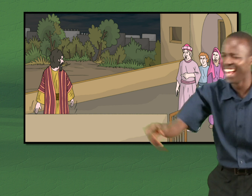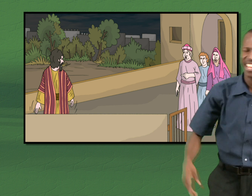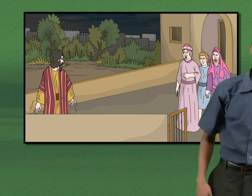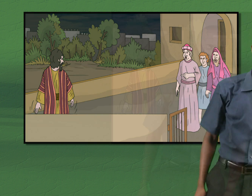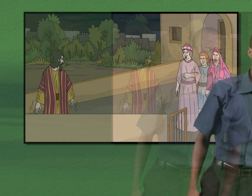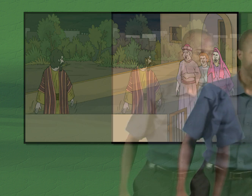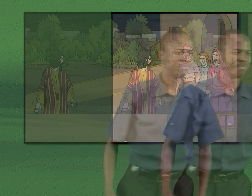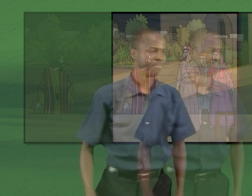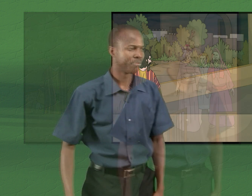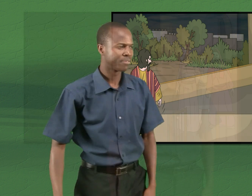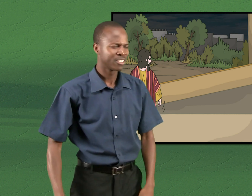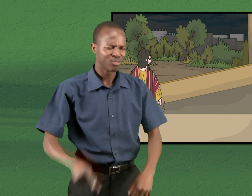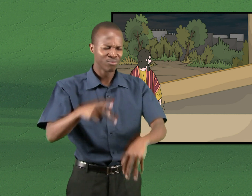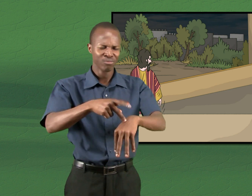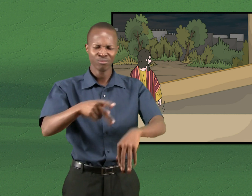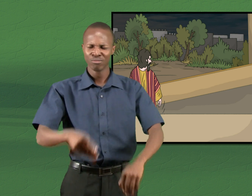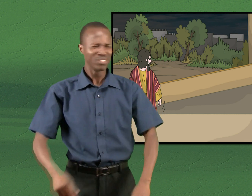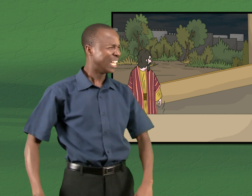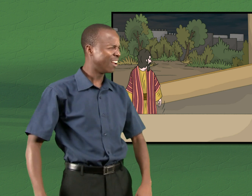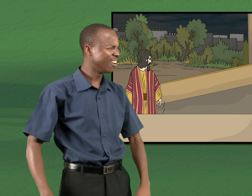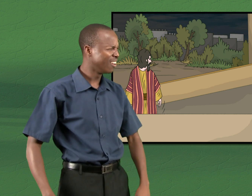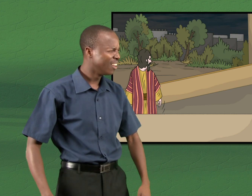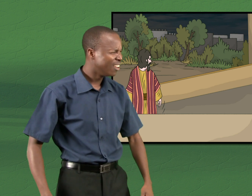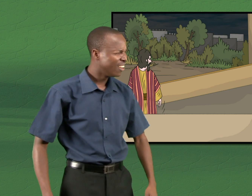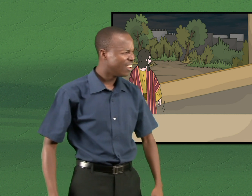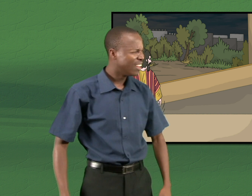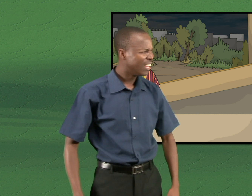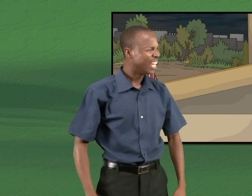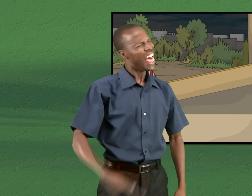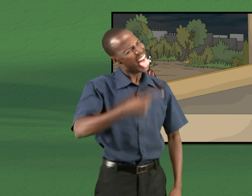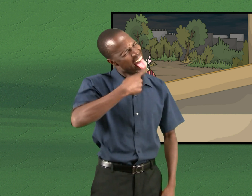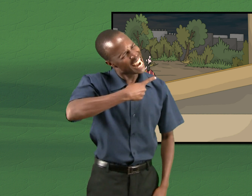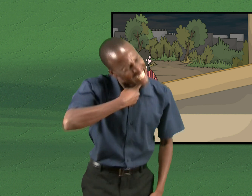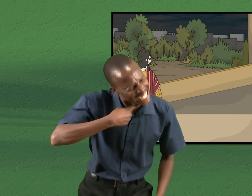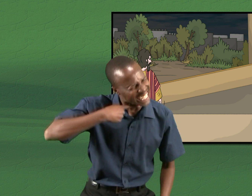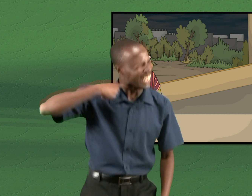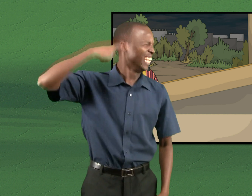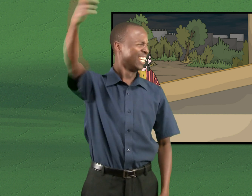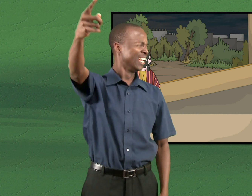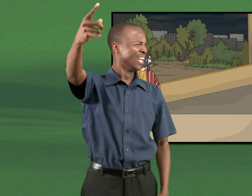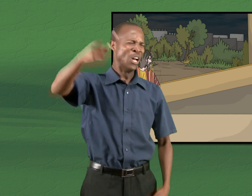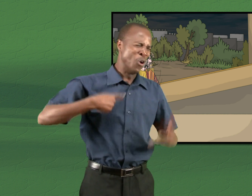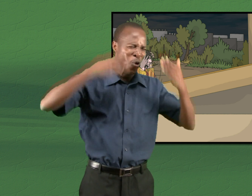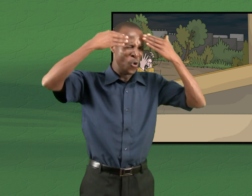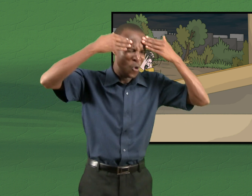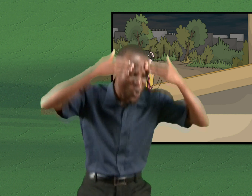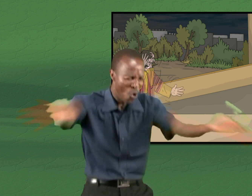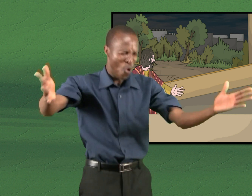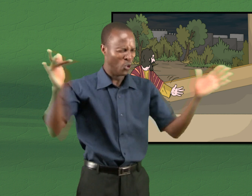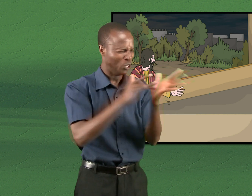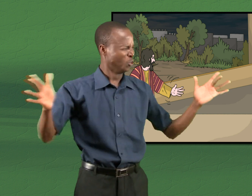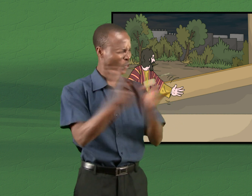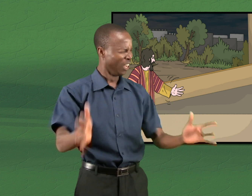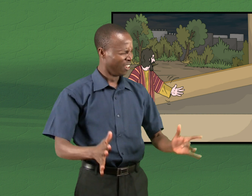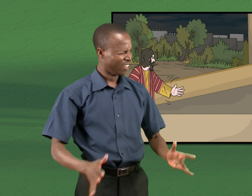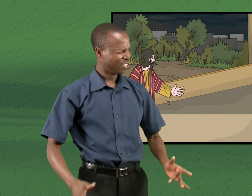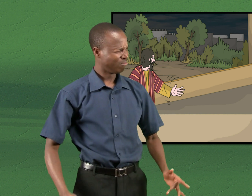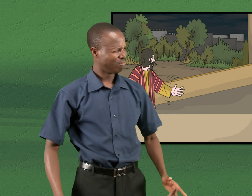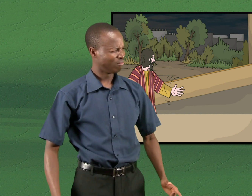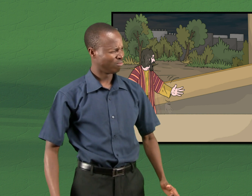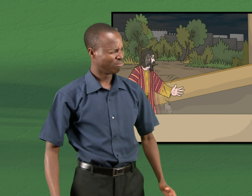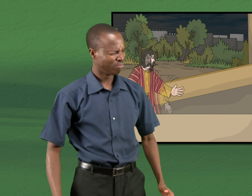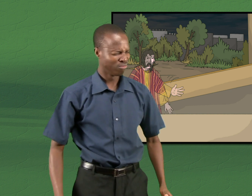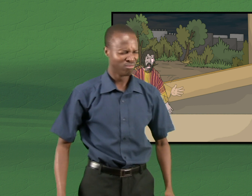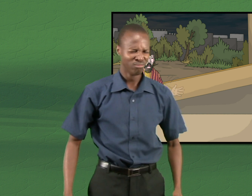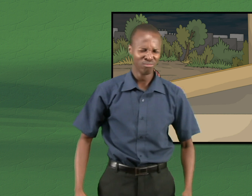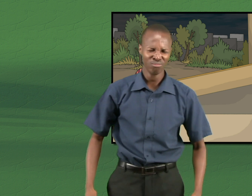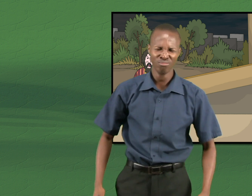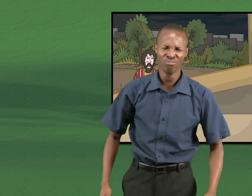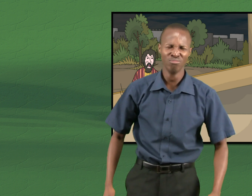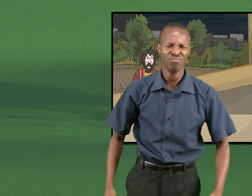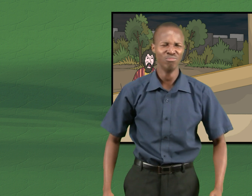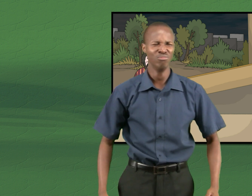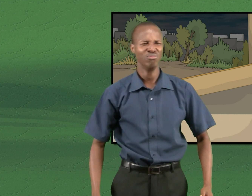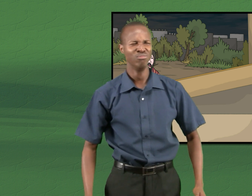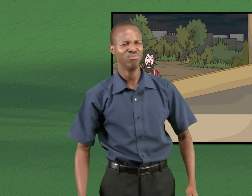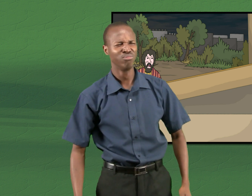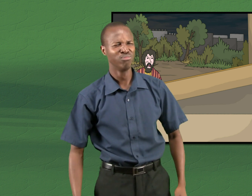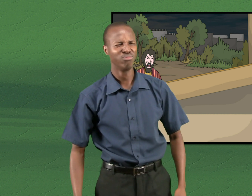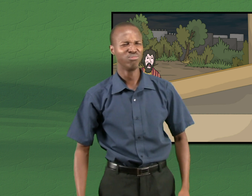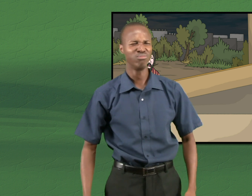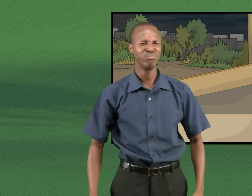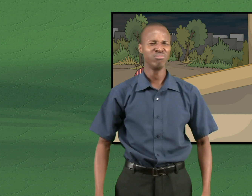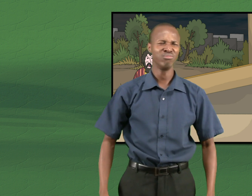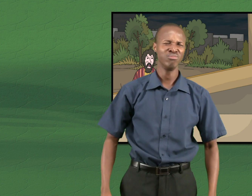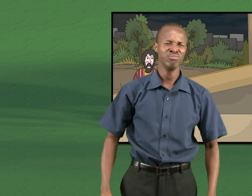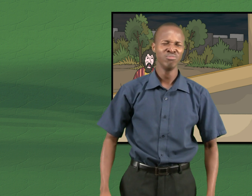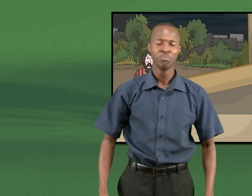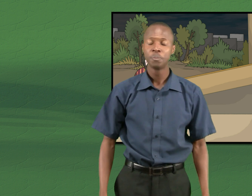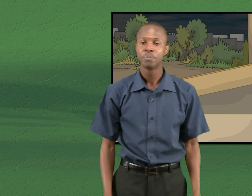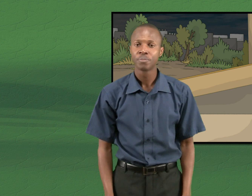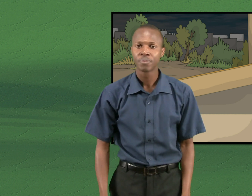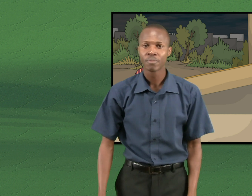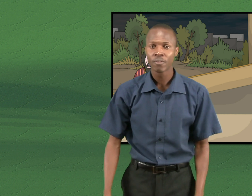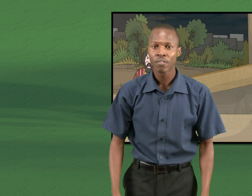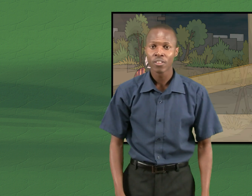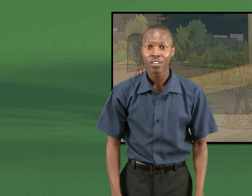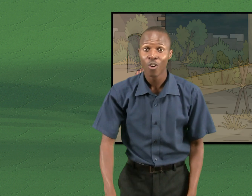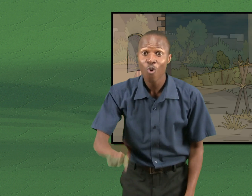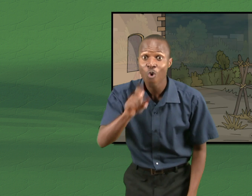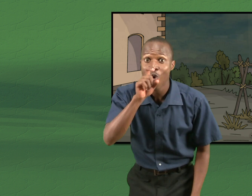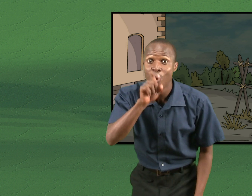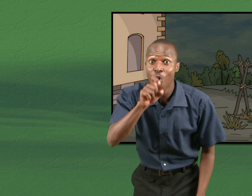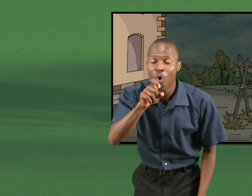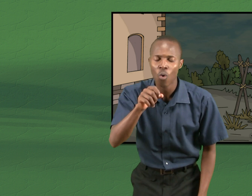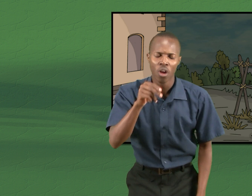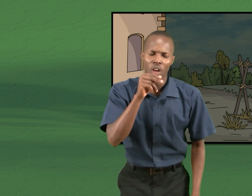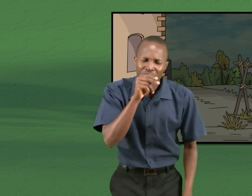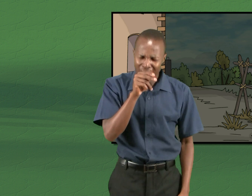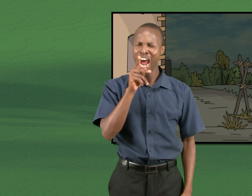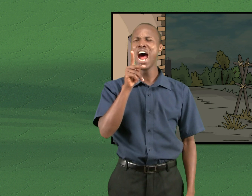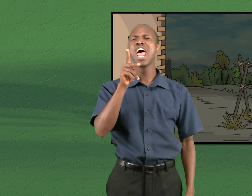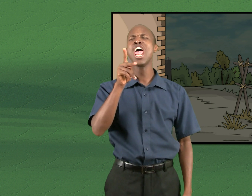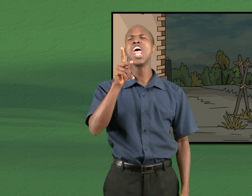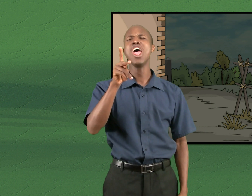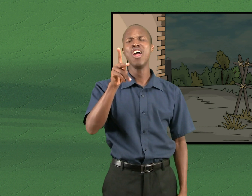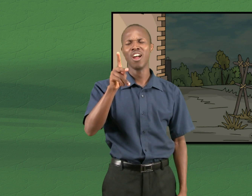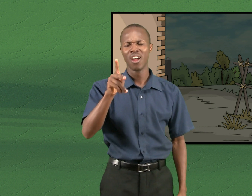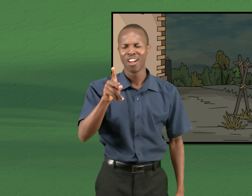At that he began to curse and swear to them, “I do not know the man!”